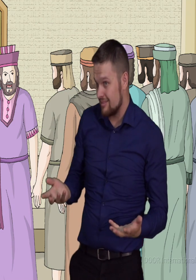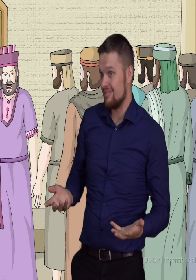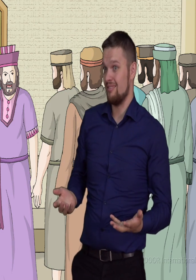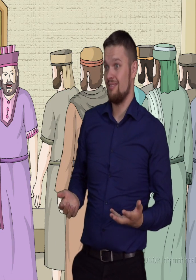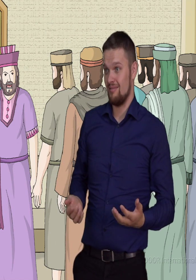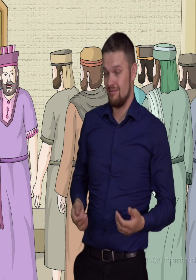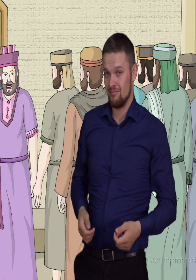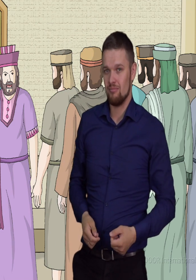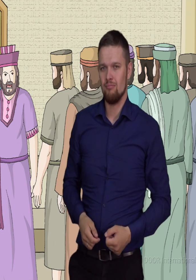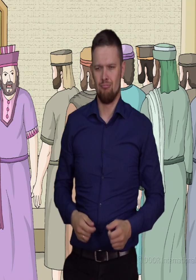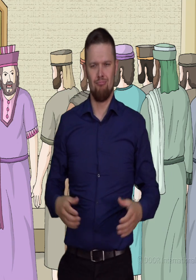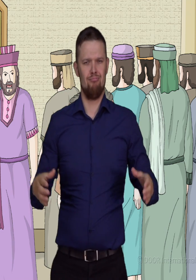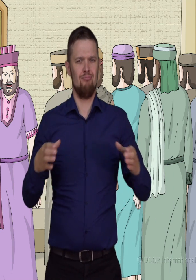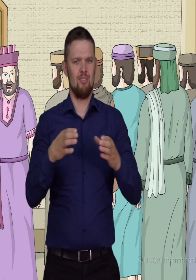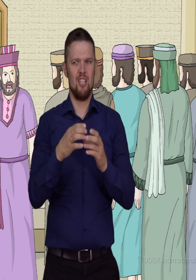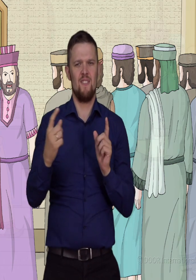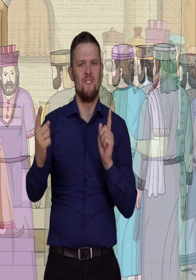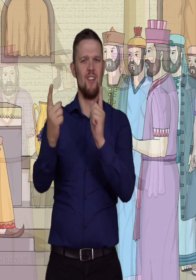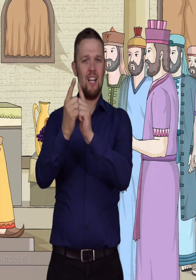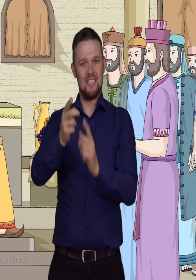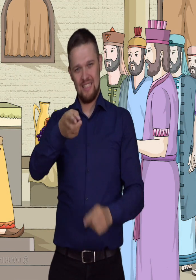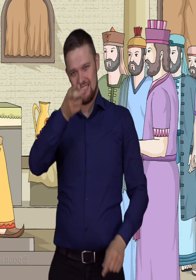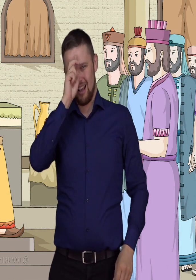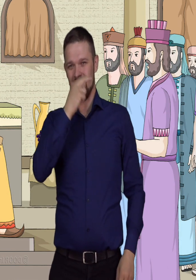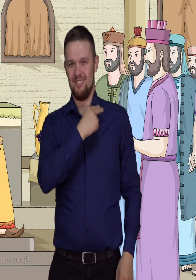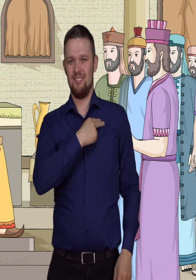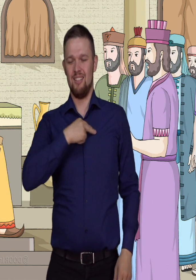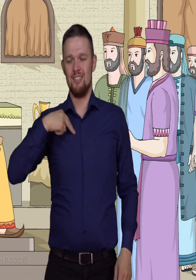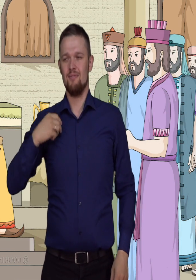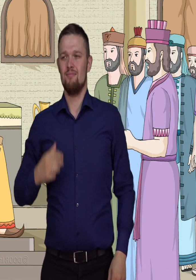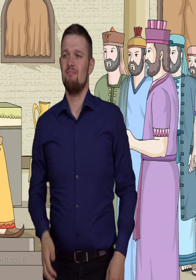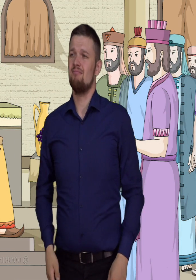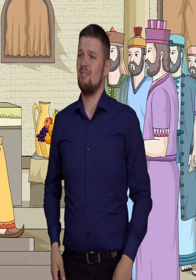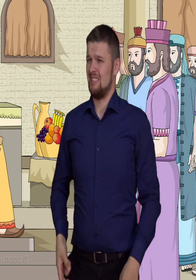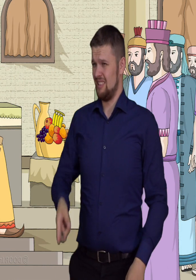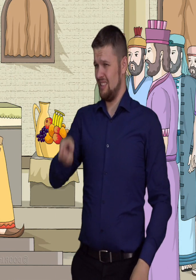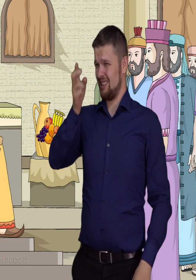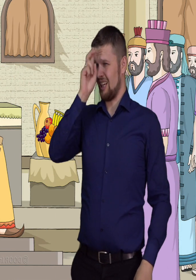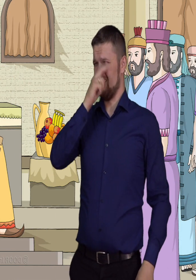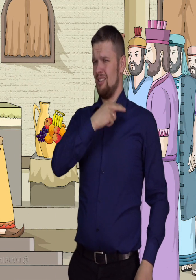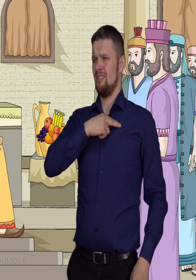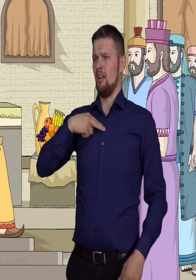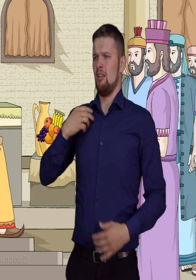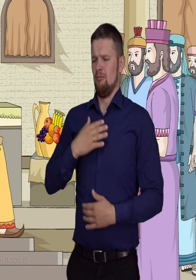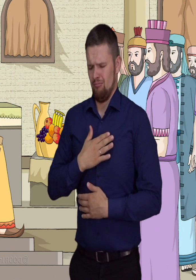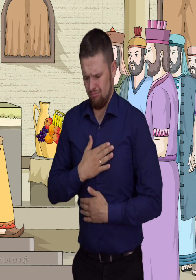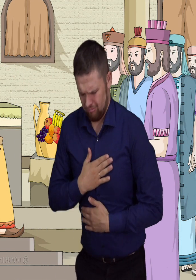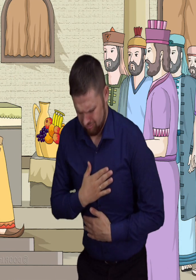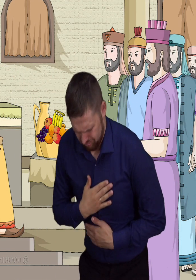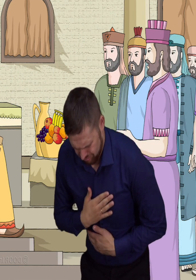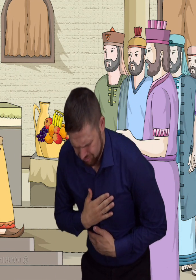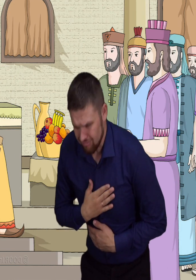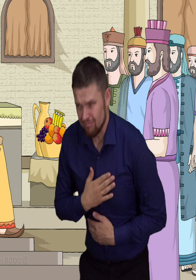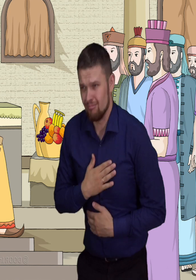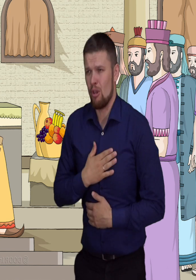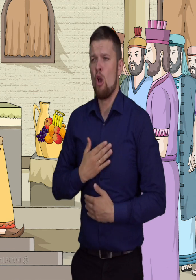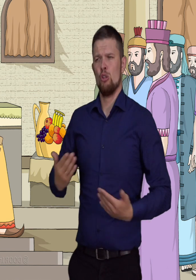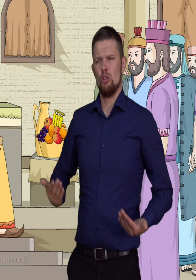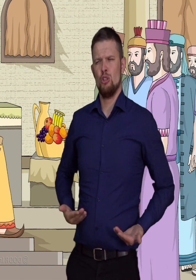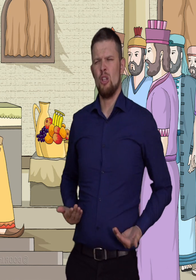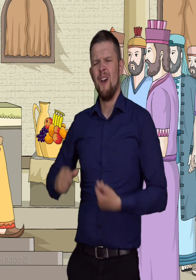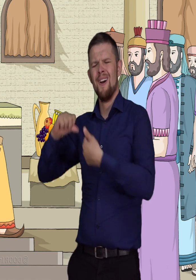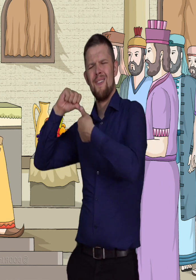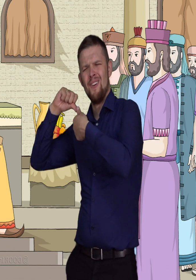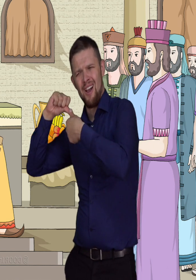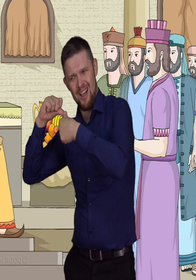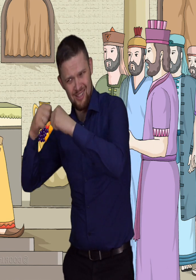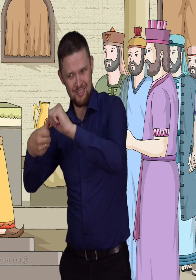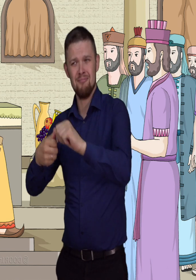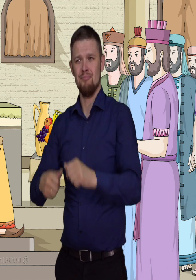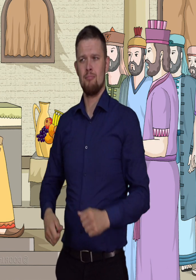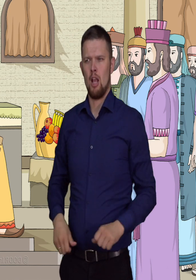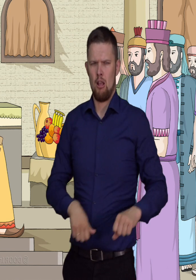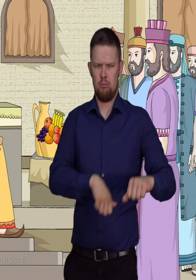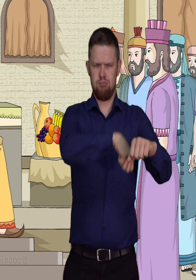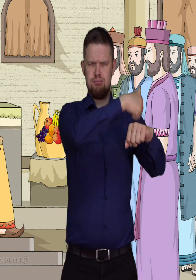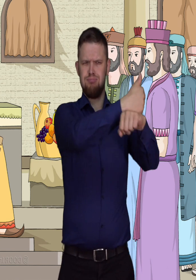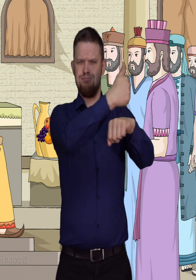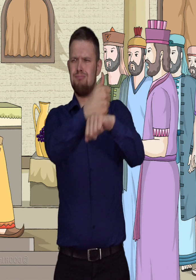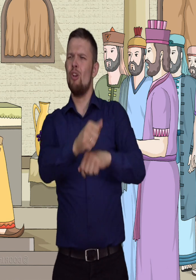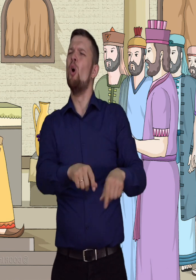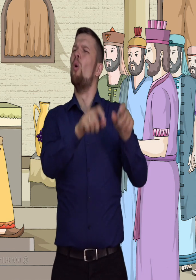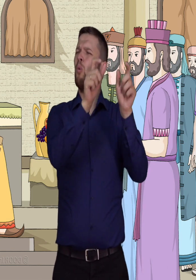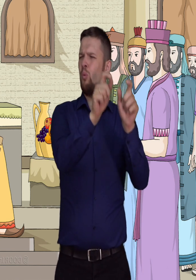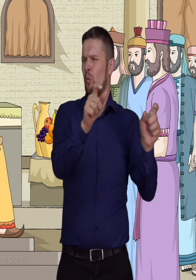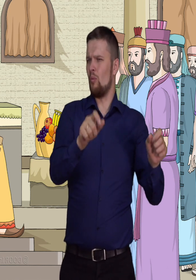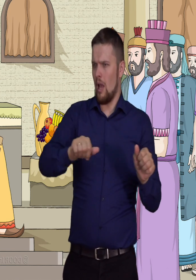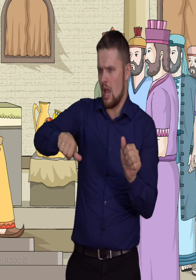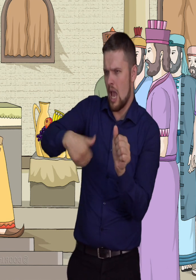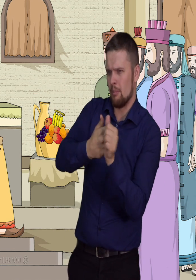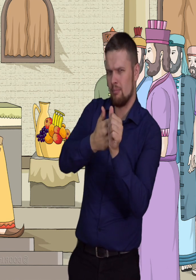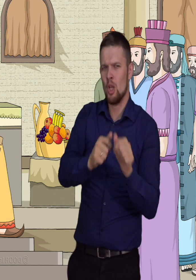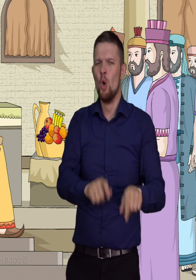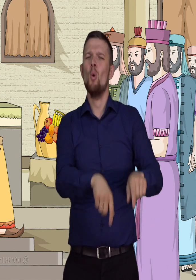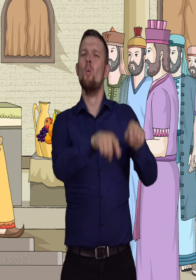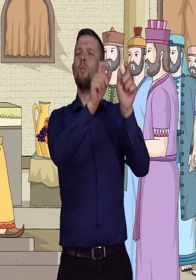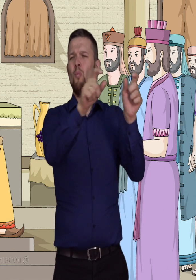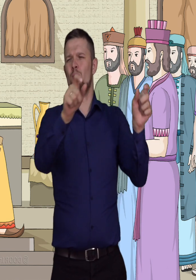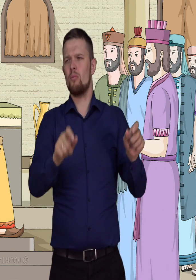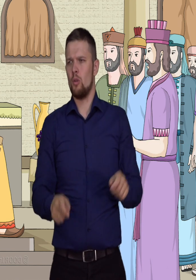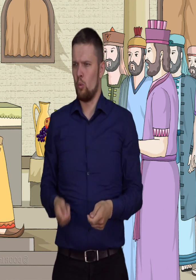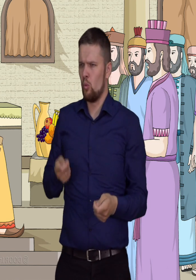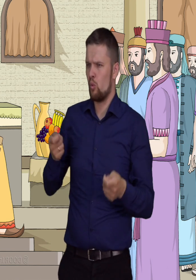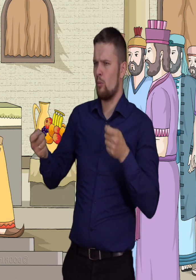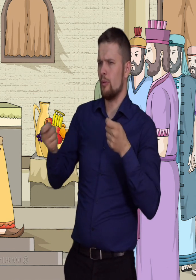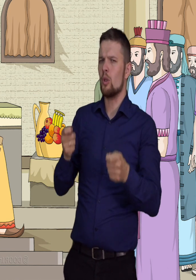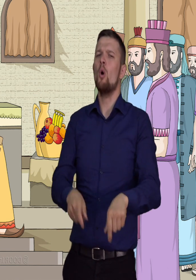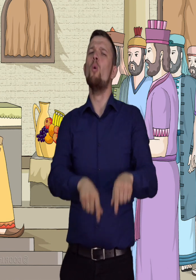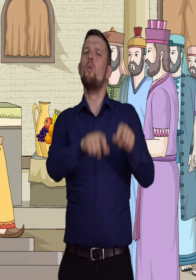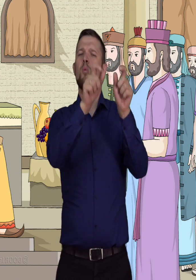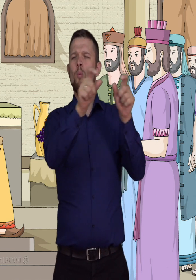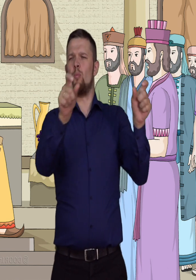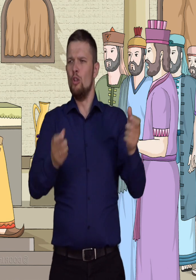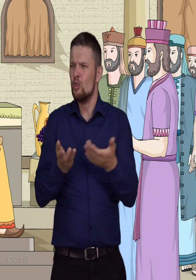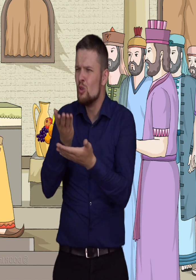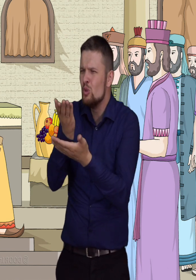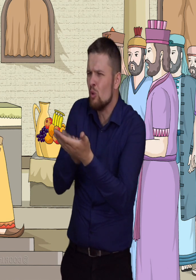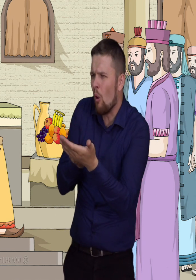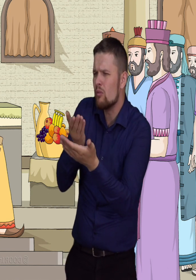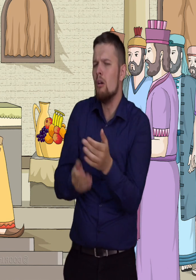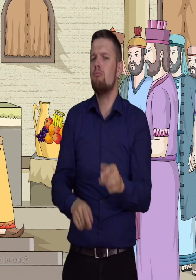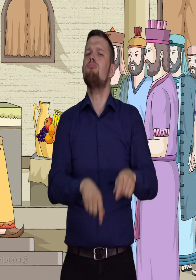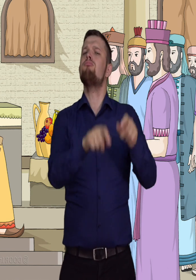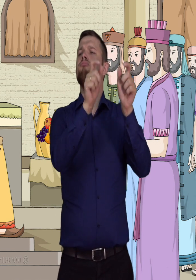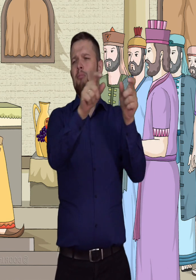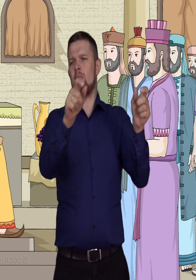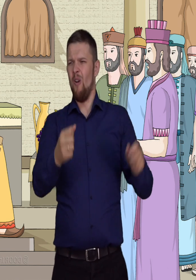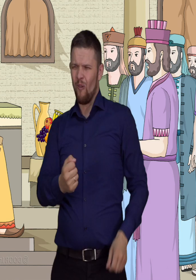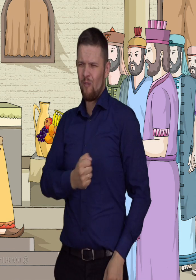So the administrators and satraps went together to the king and said, “O King Darius, may you live forever!